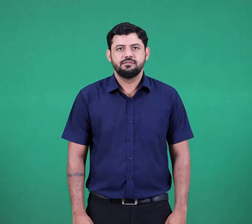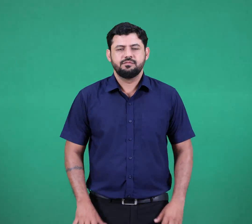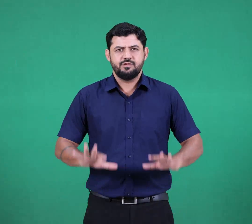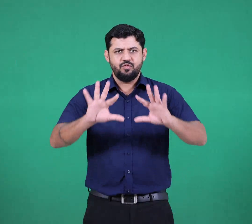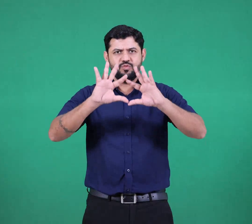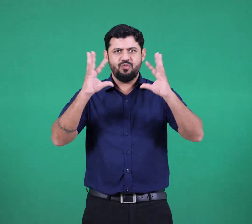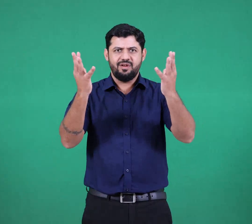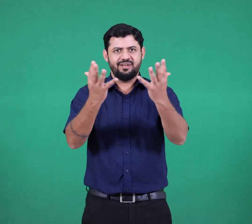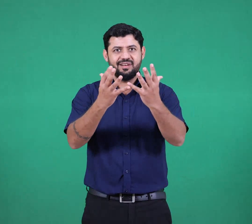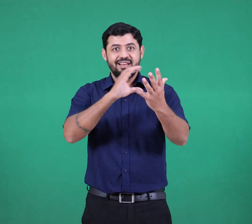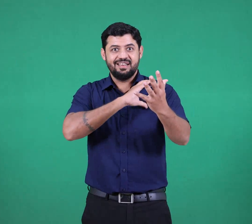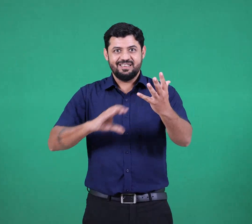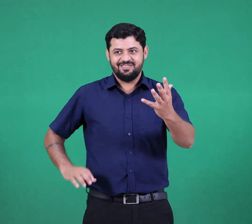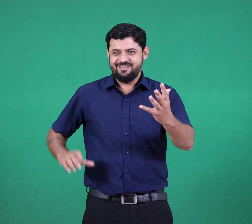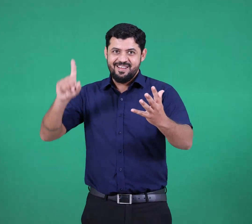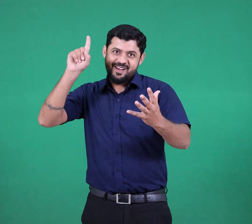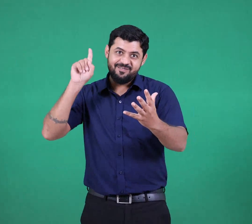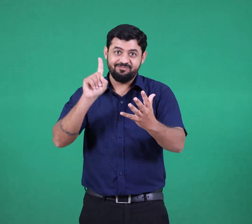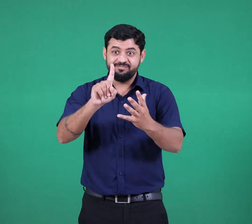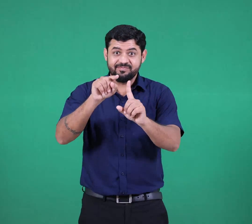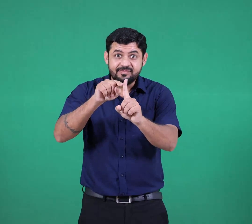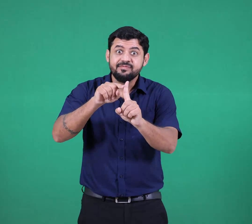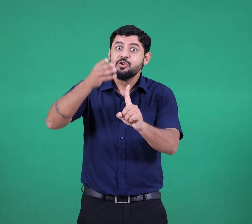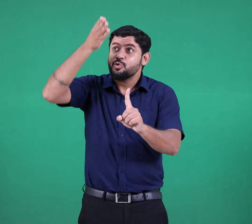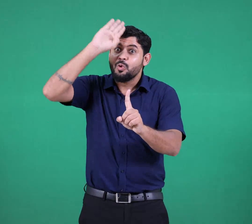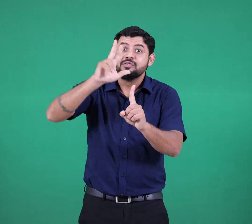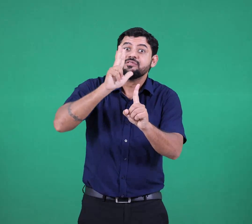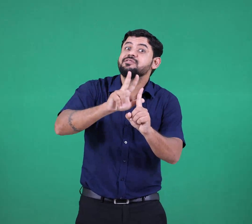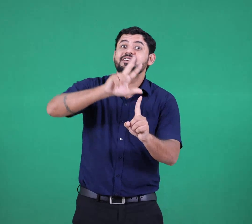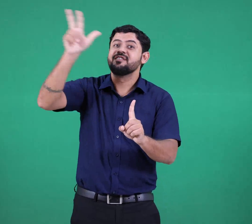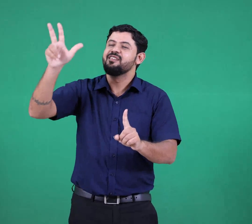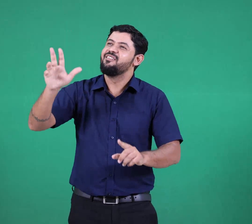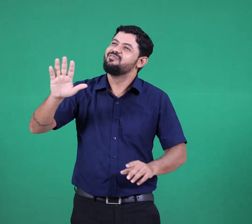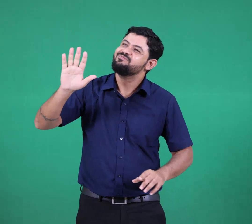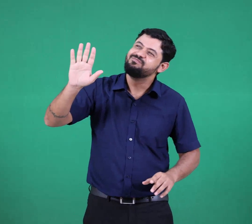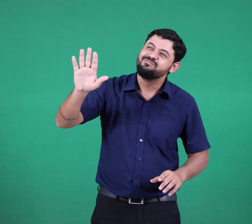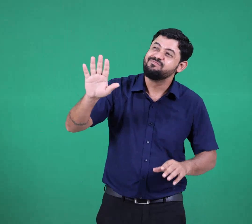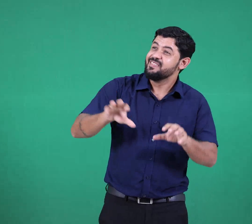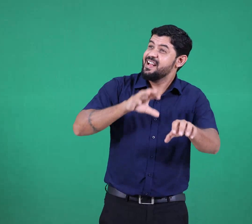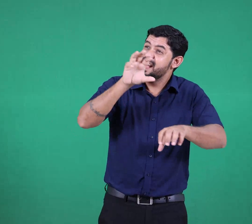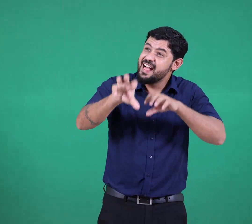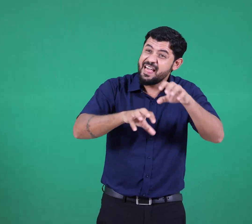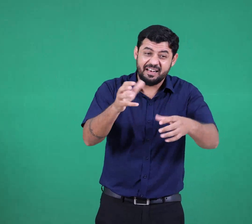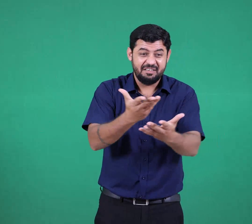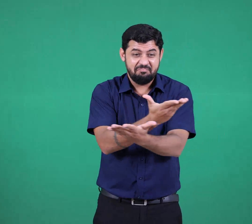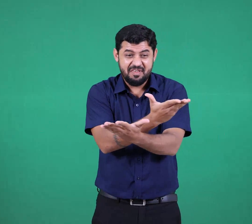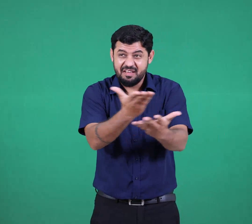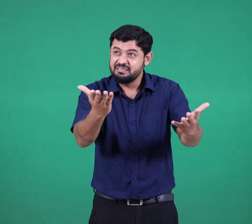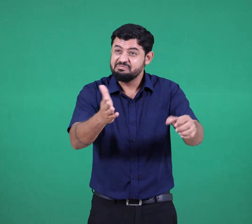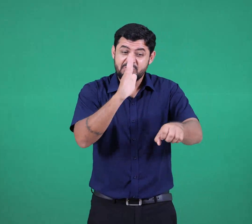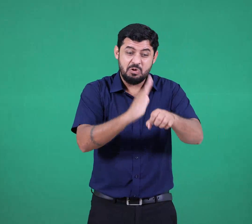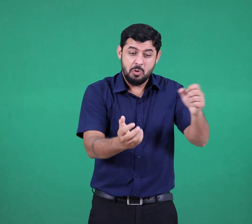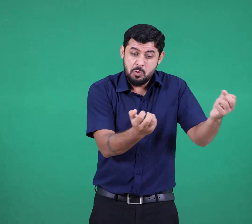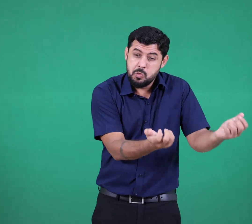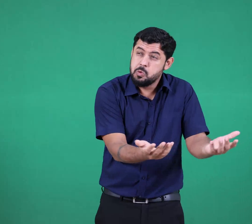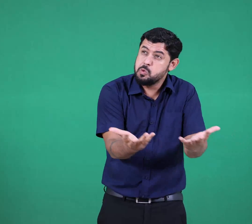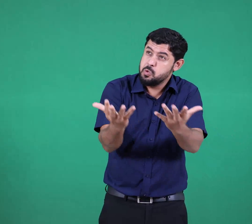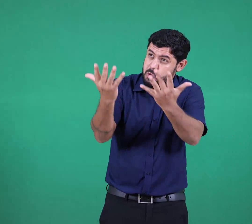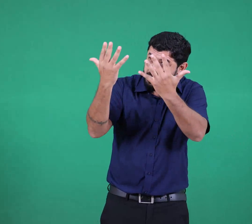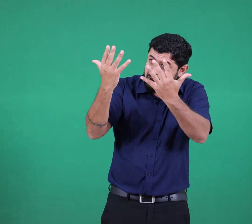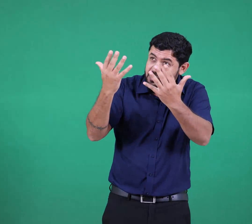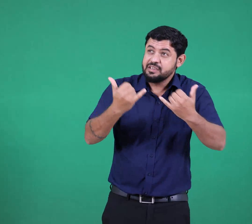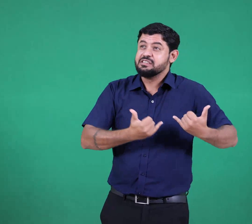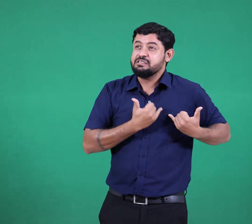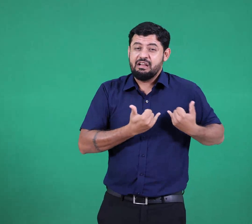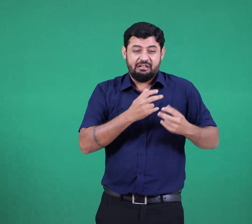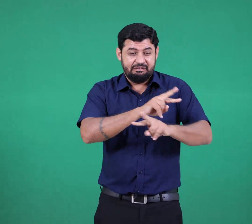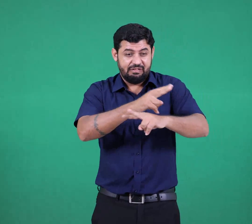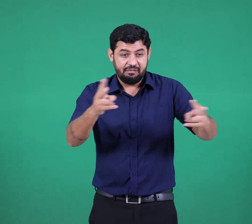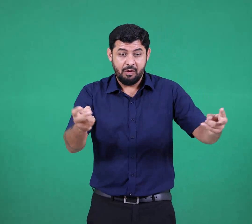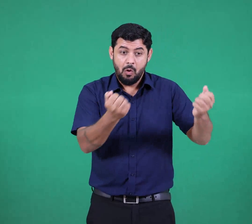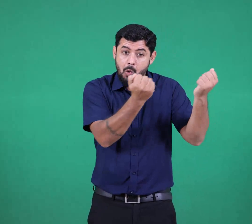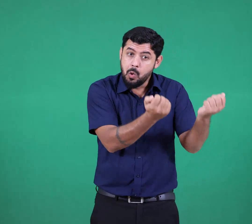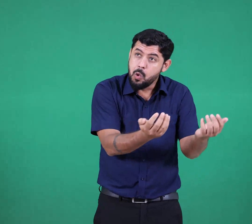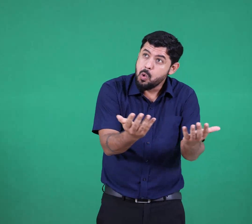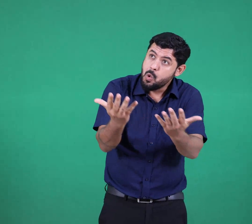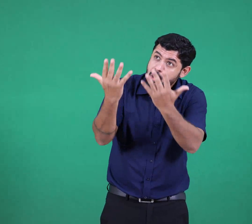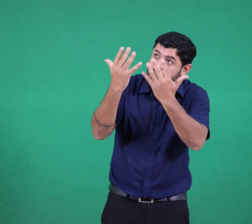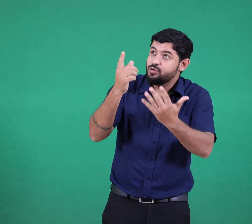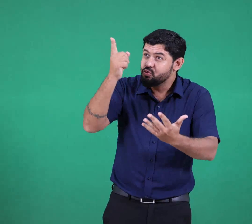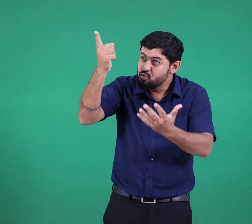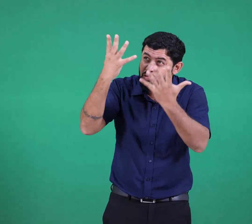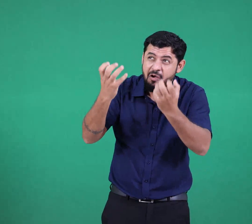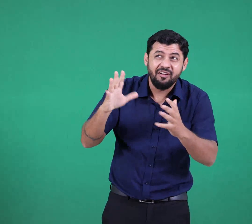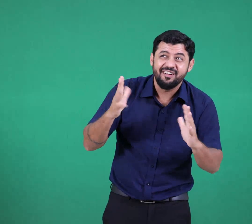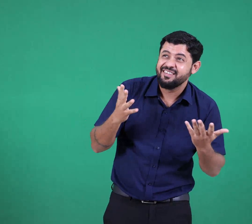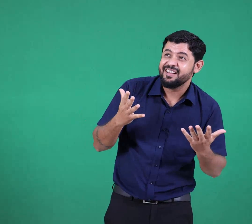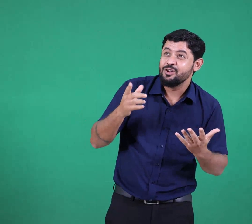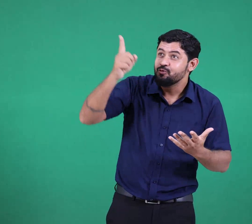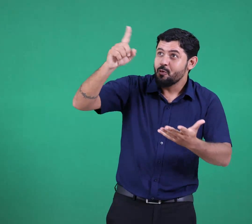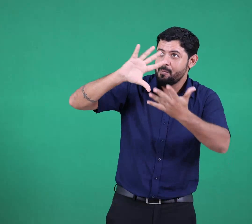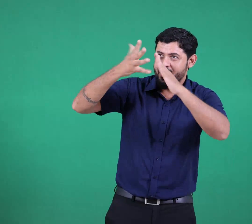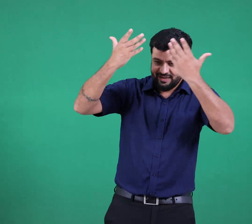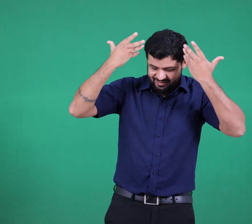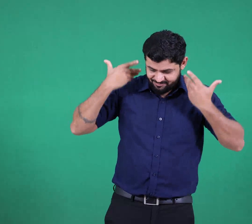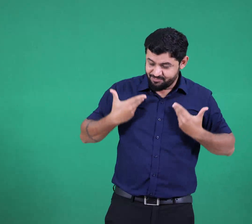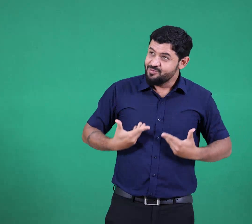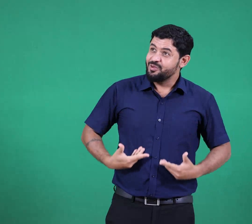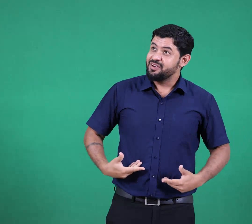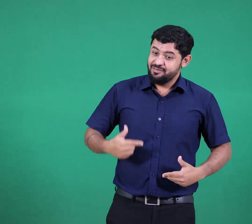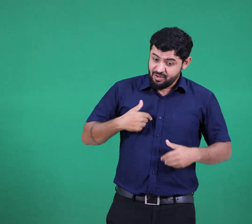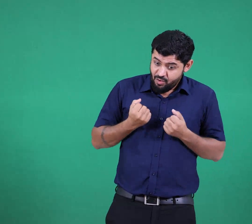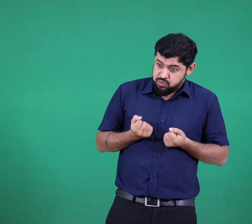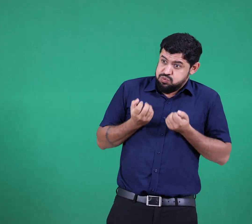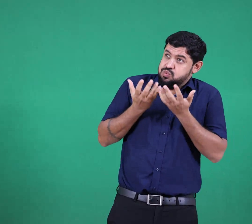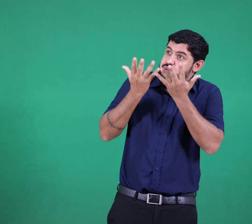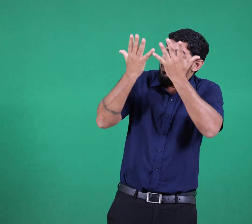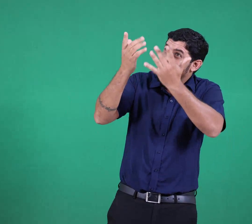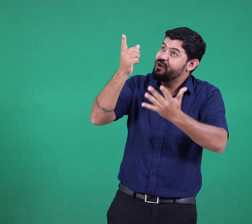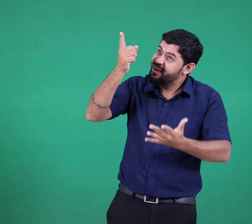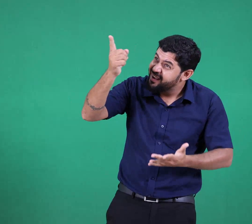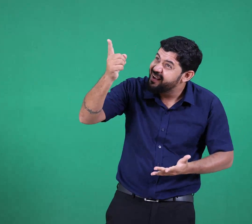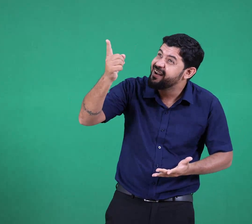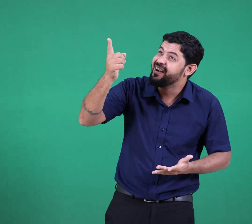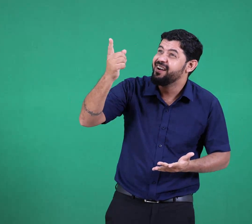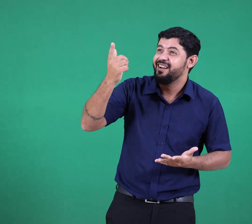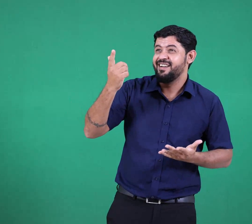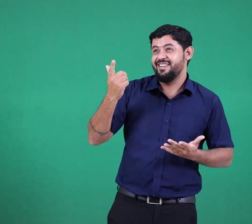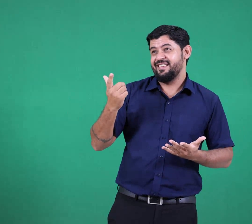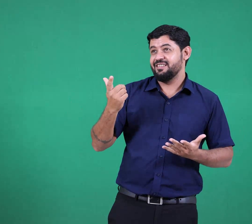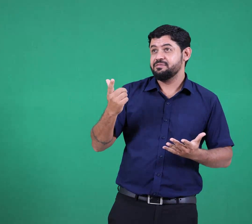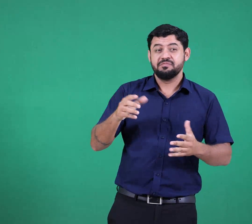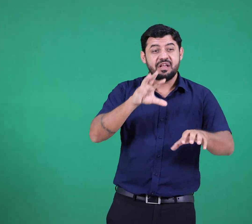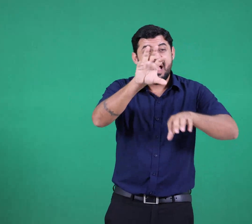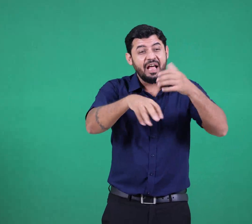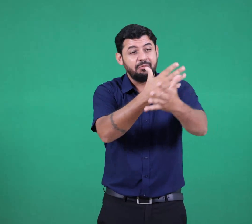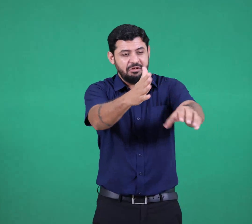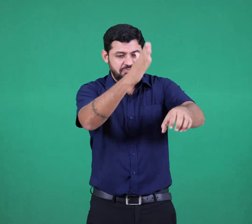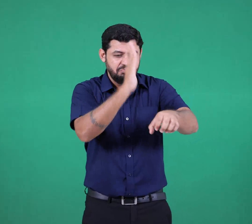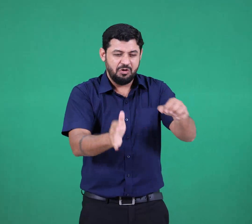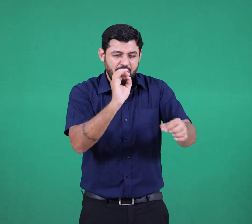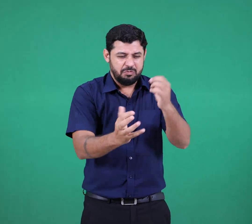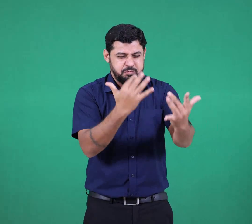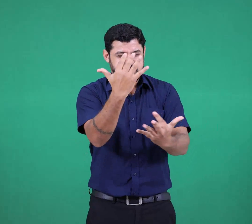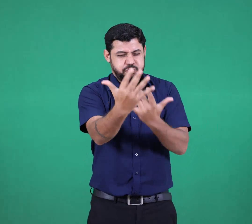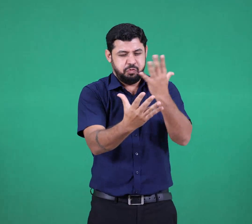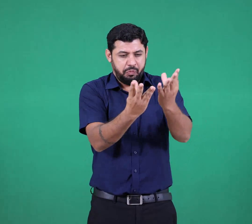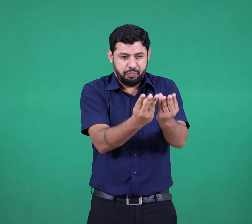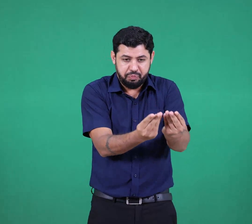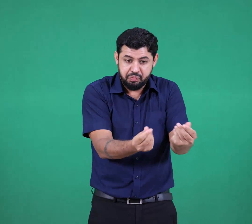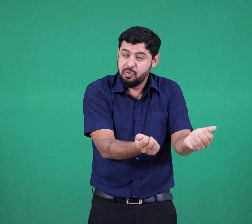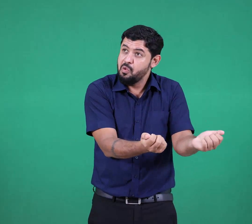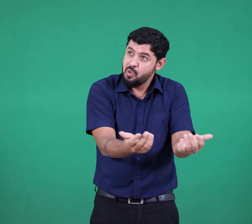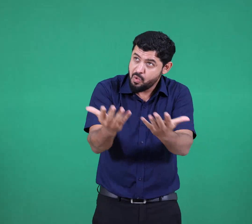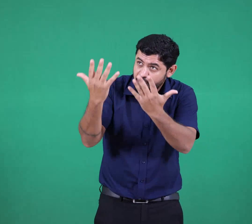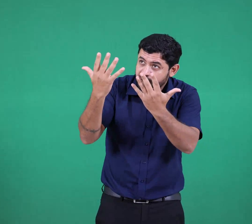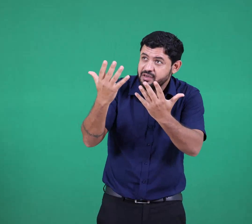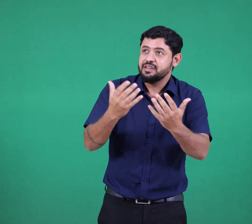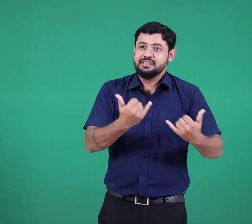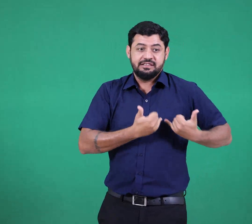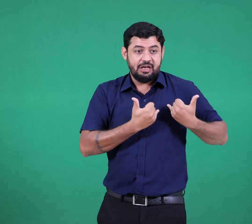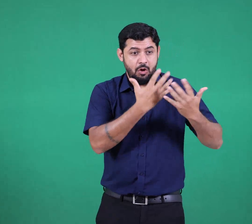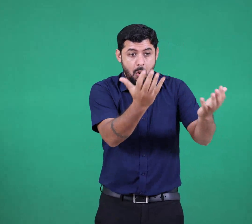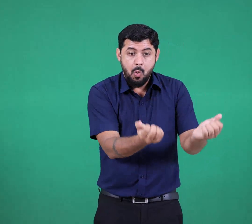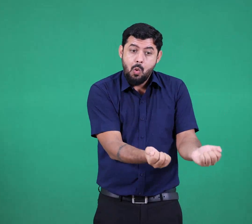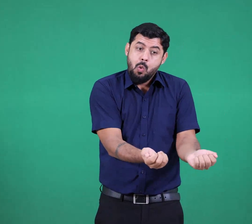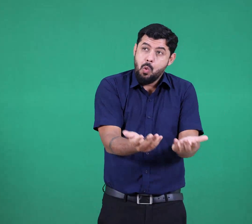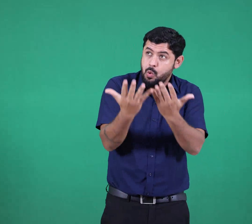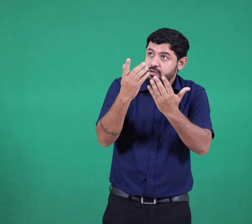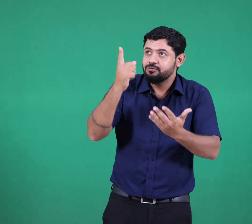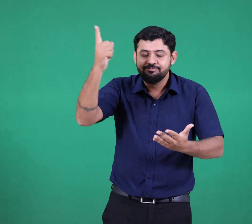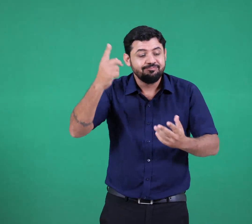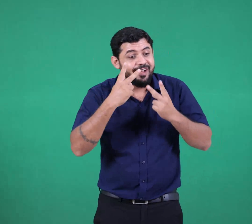Therefore, when Christ came into the world, He said: "Sacrifice and offering You did not desire, but a body You prepared for Me.